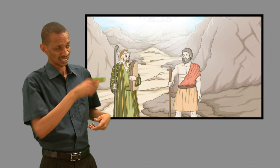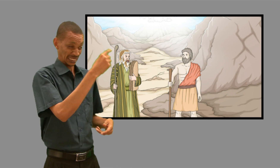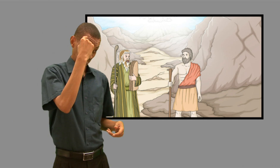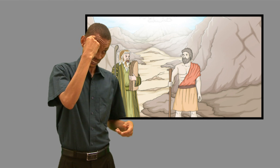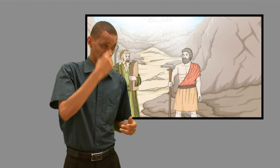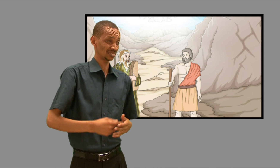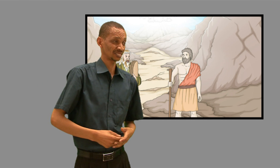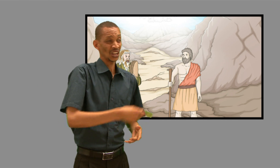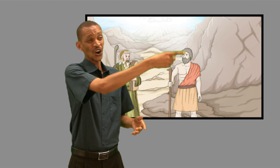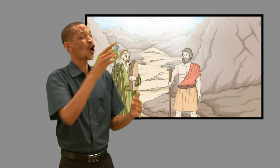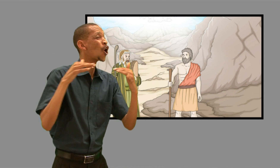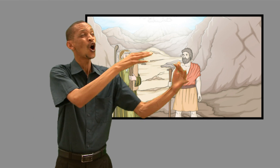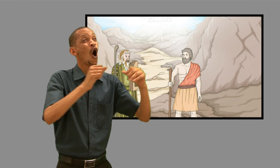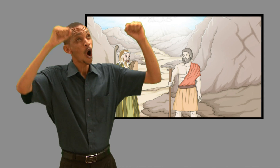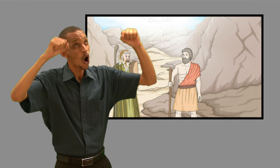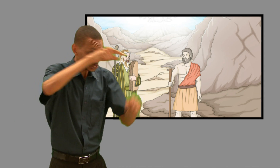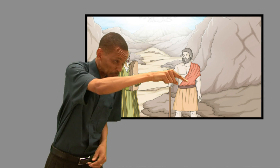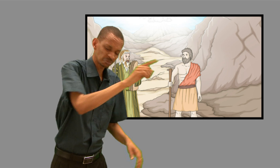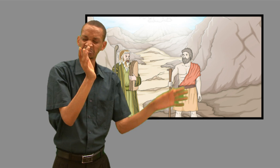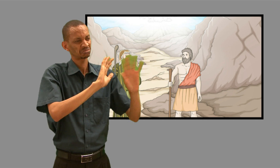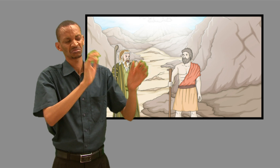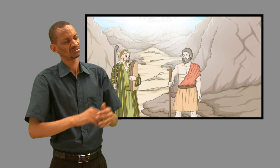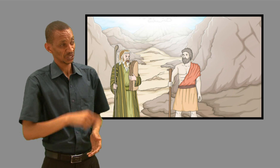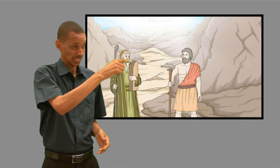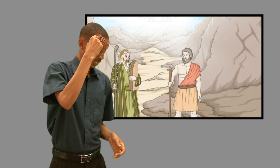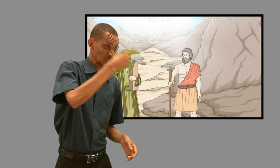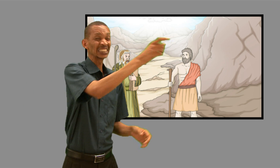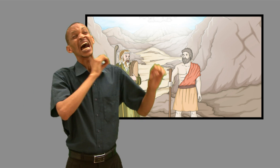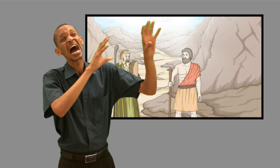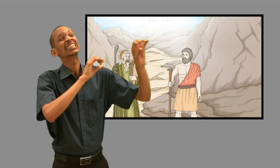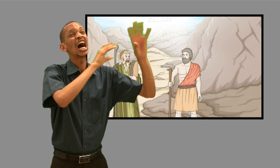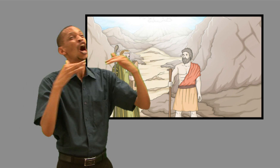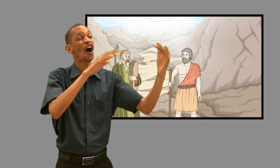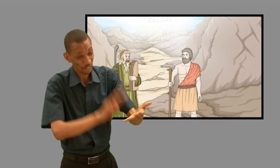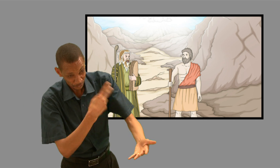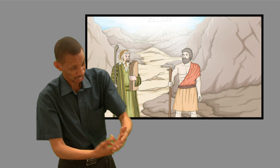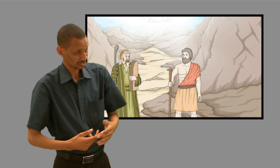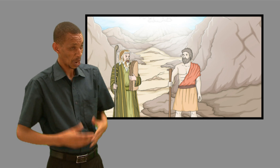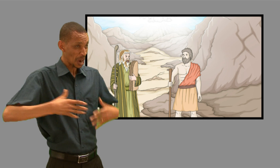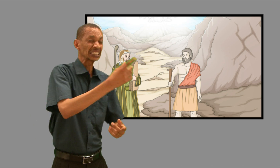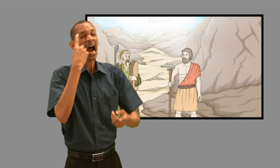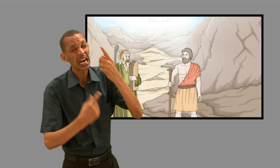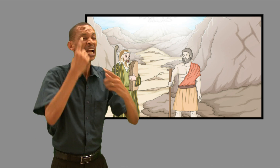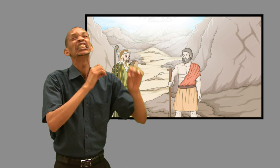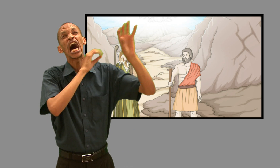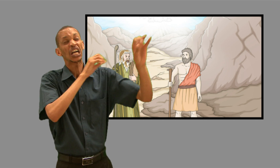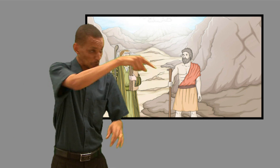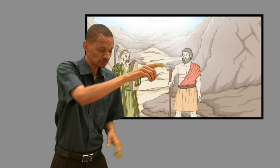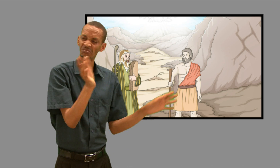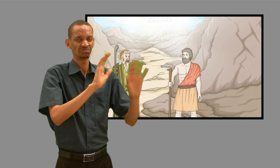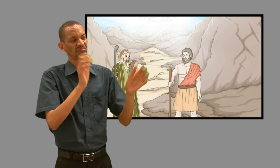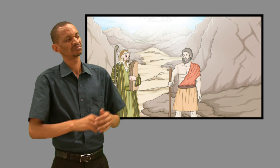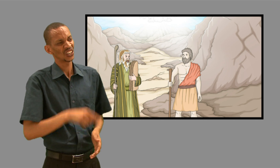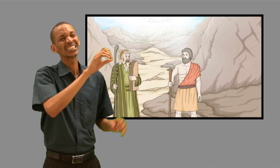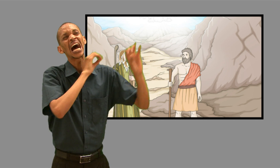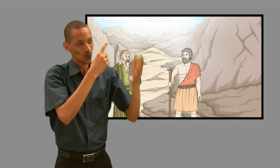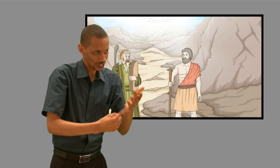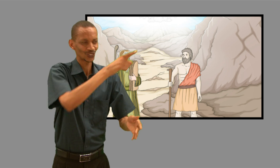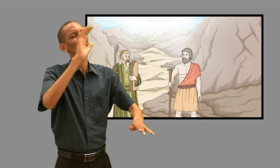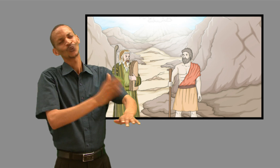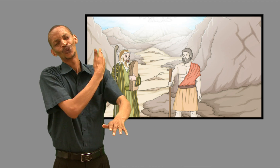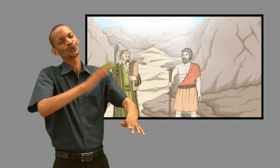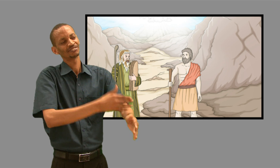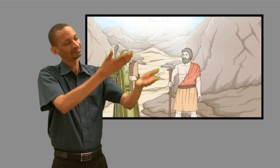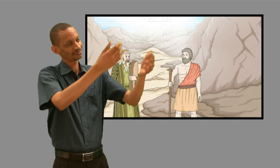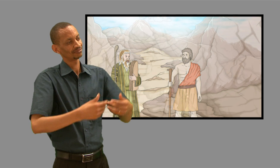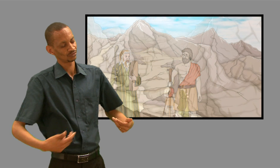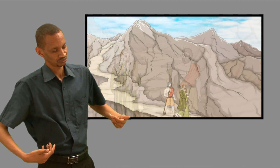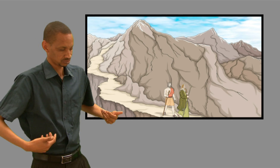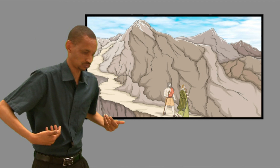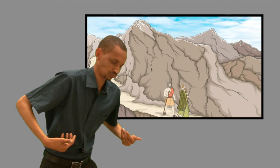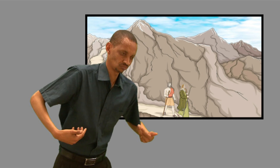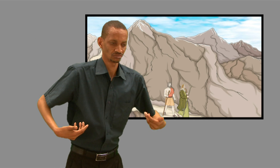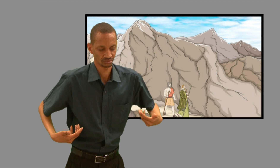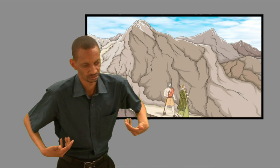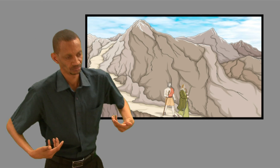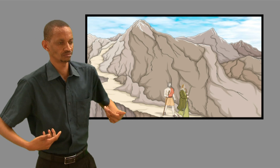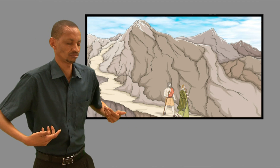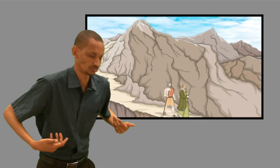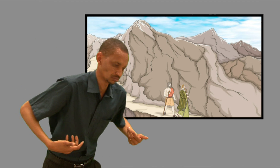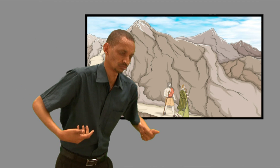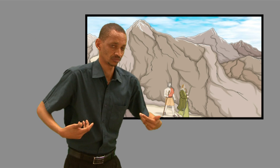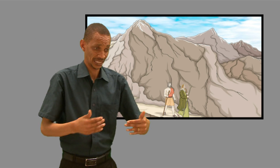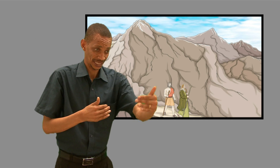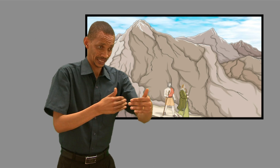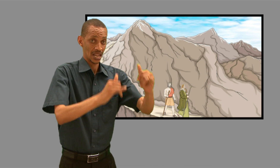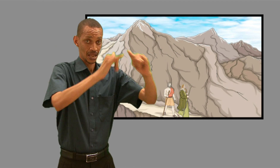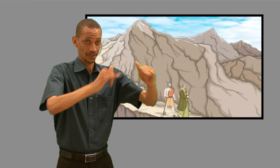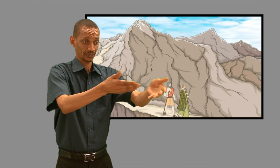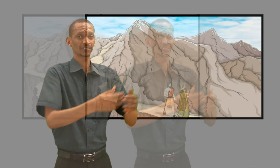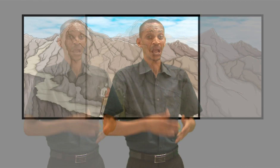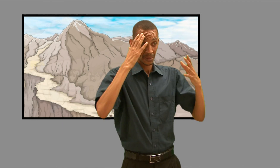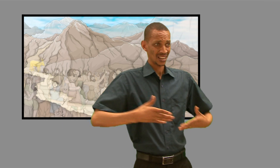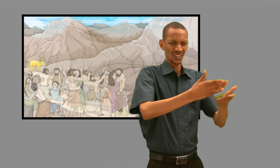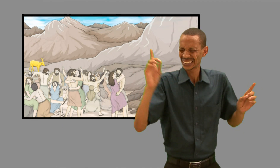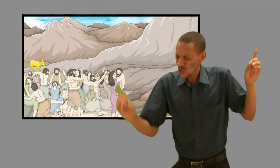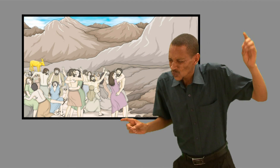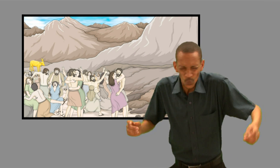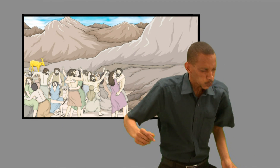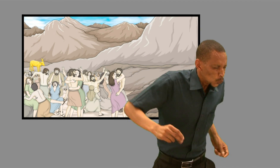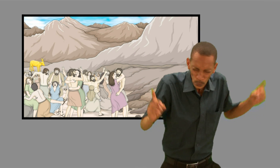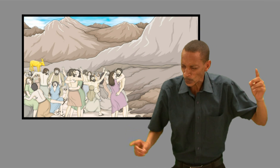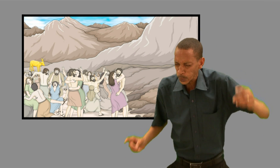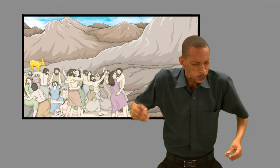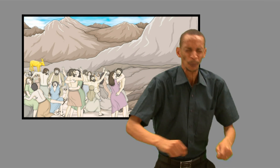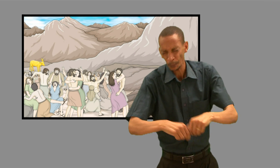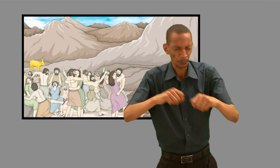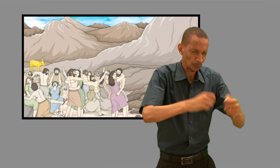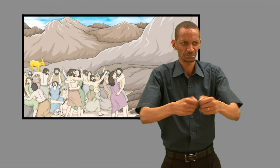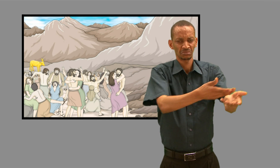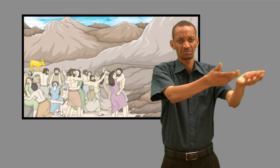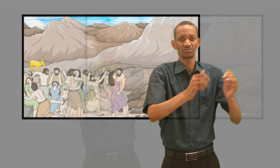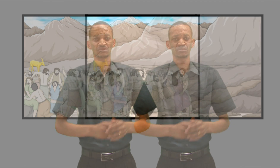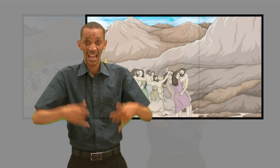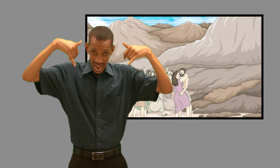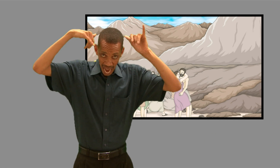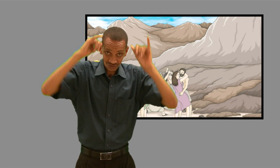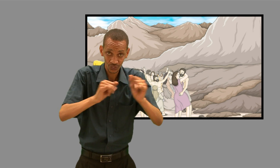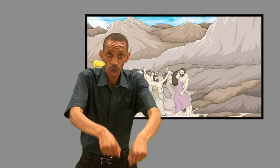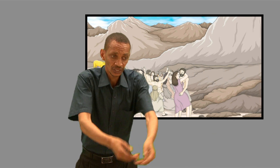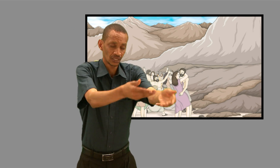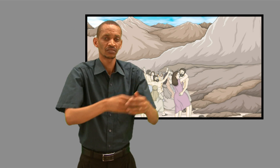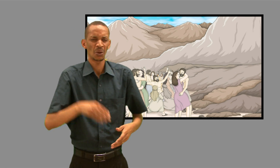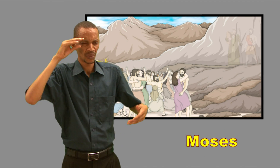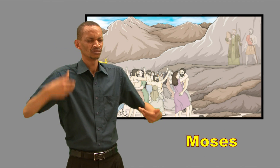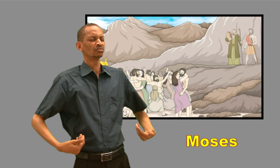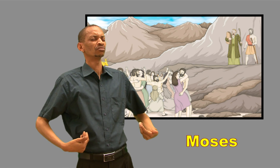As Moses approached the camp and saw the calf and the dancing, he burned with anger and threw the tablets out of his hands, shattering them at the base of the mountain.